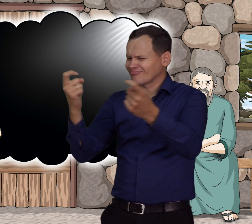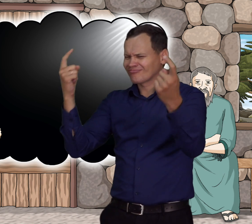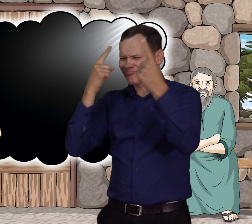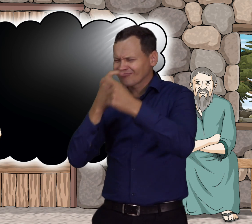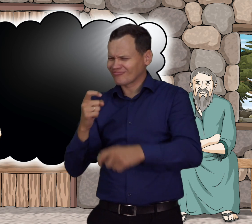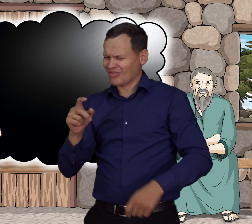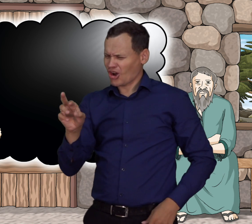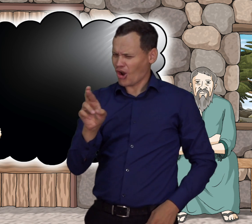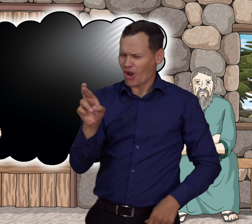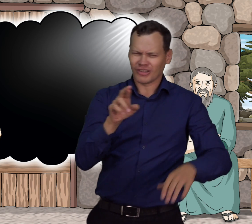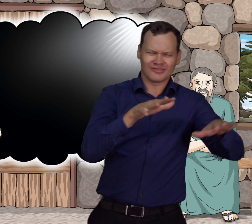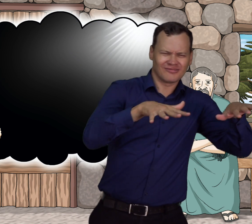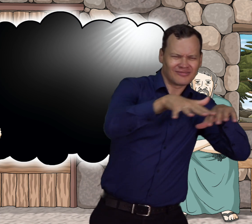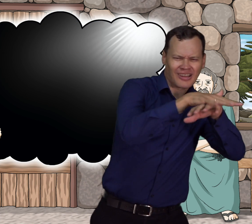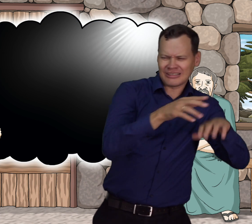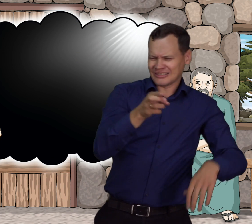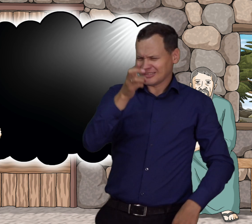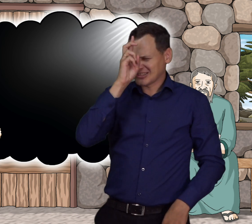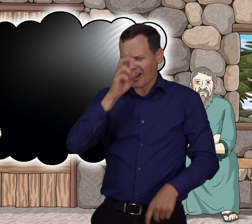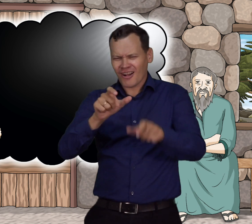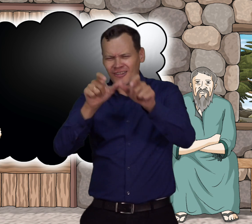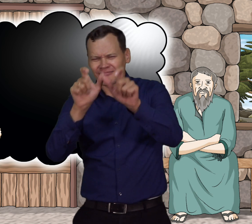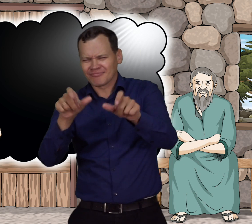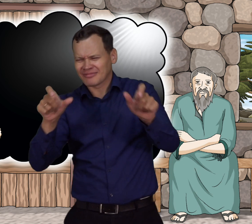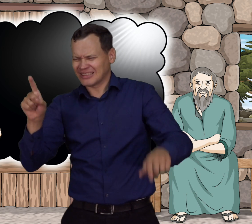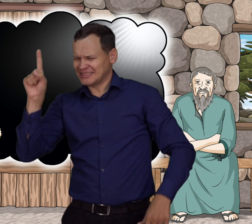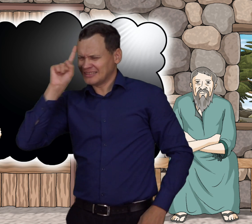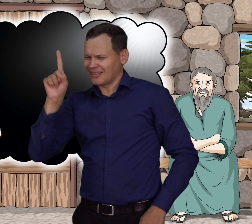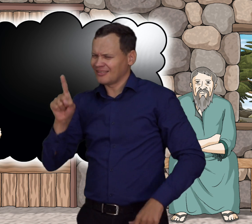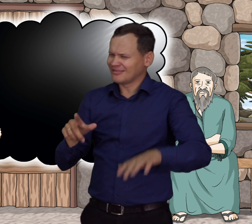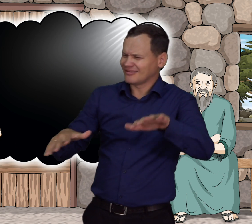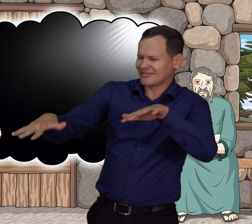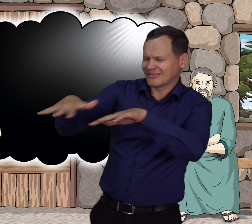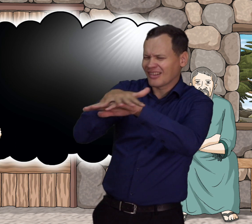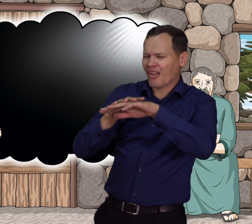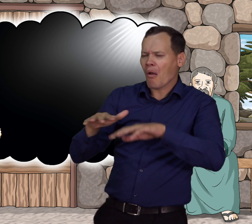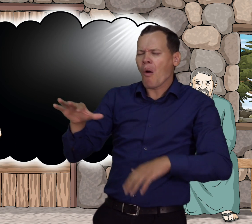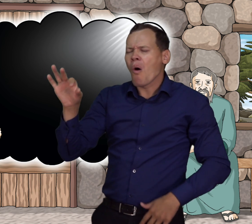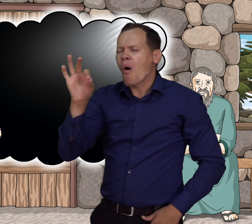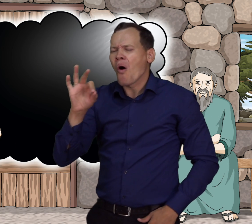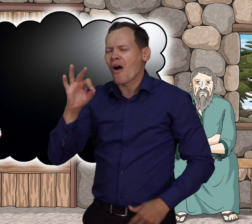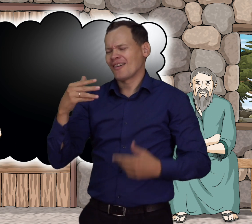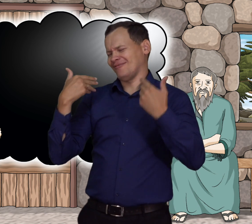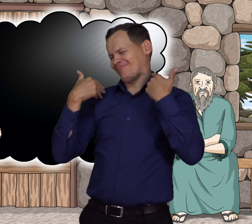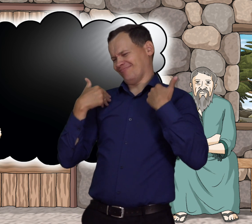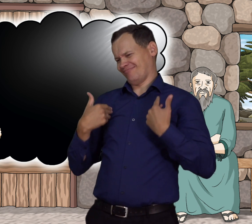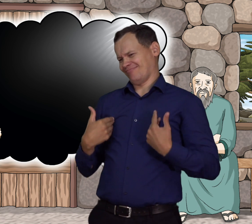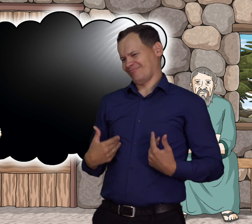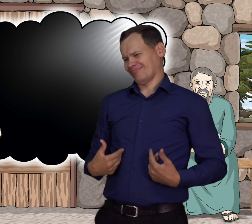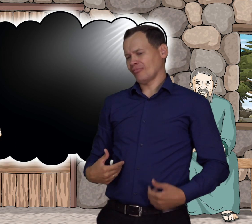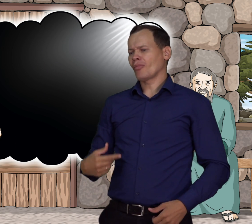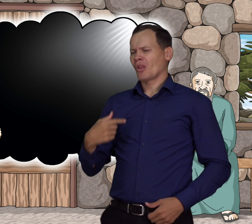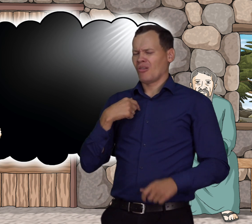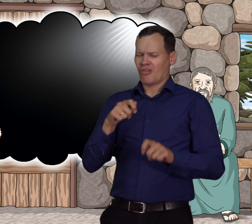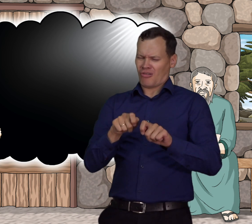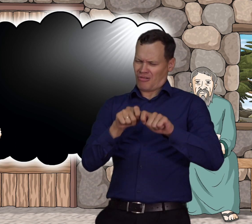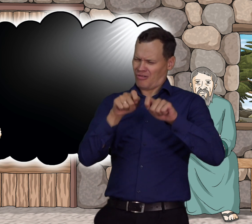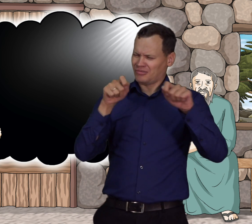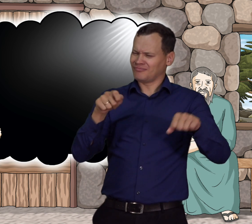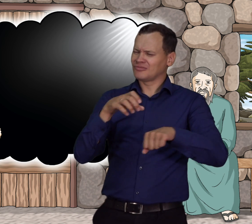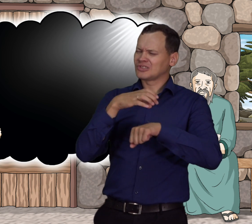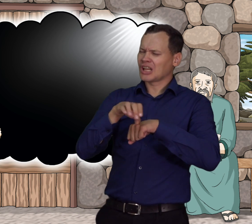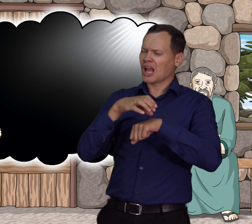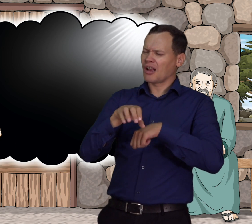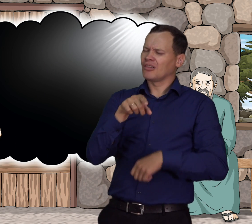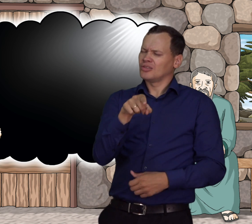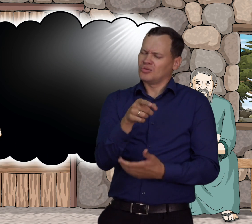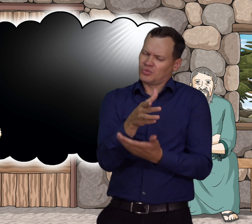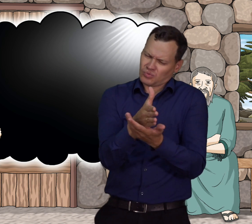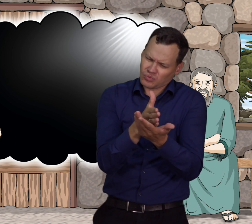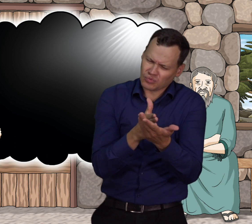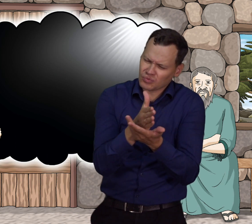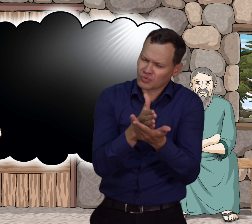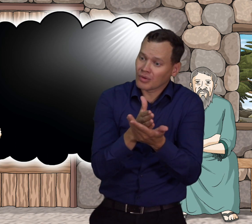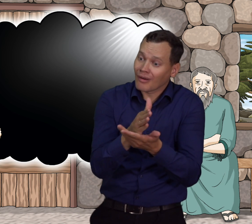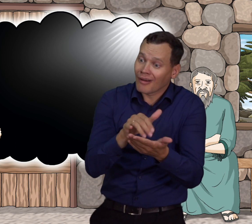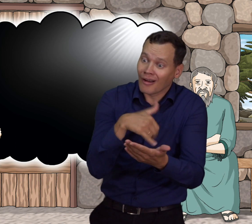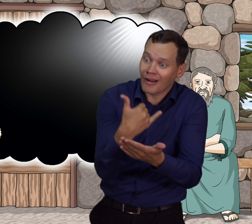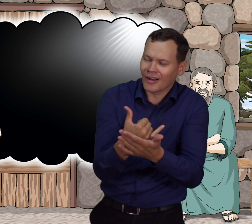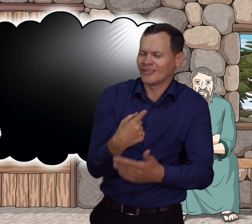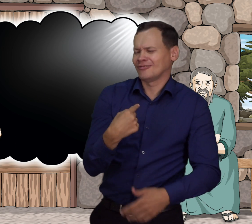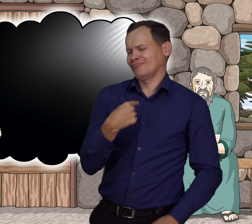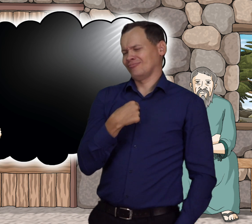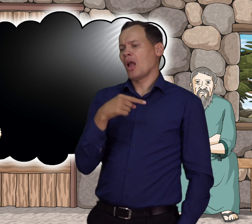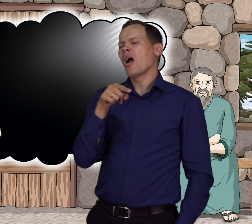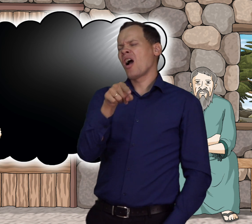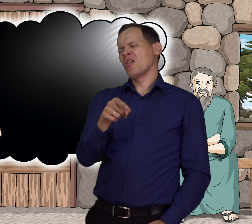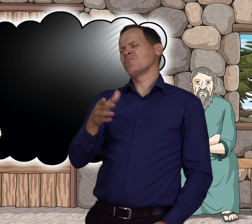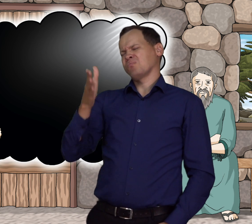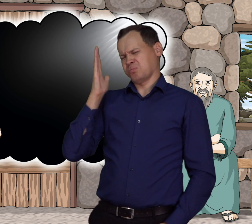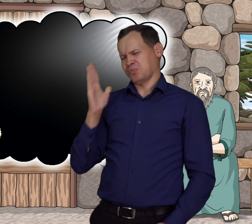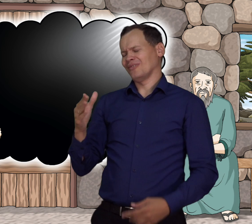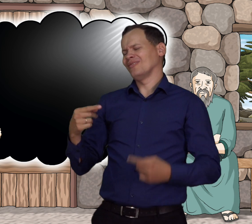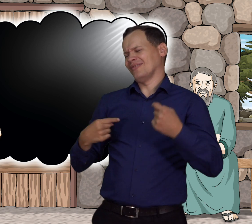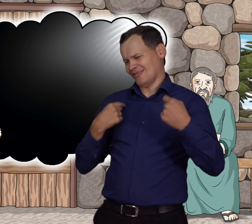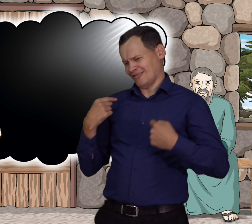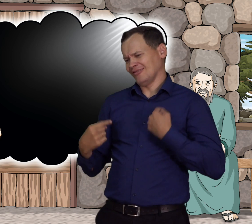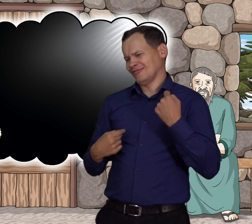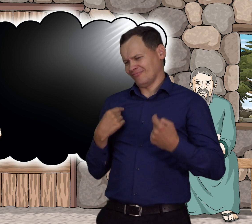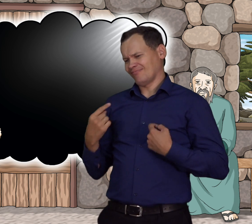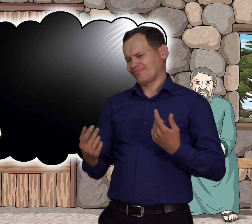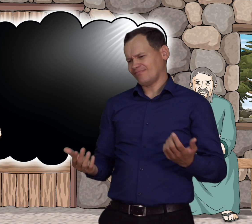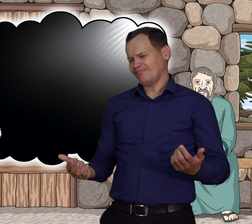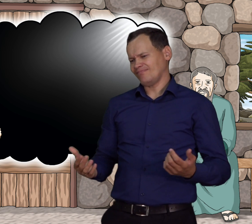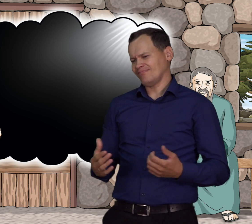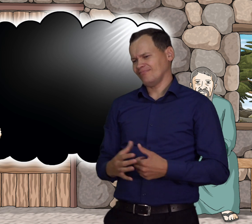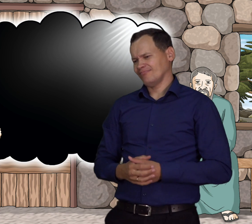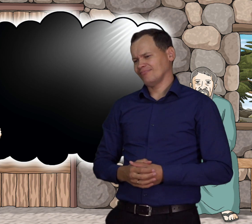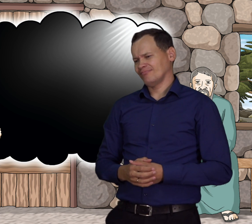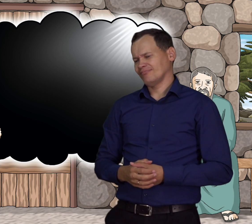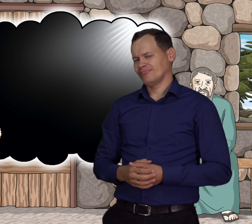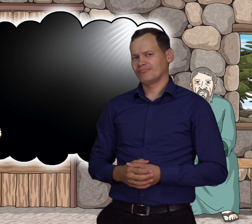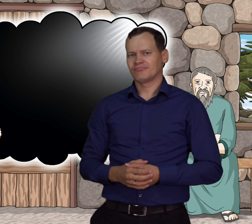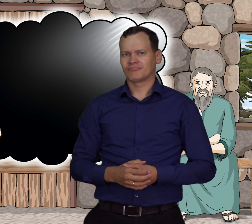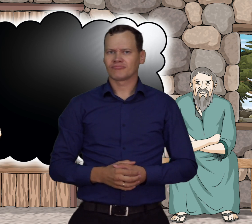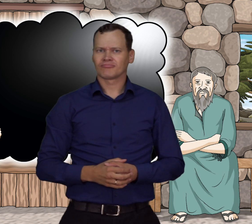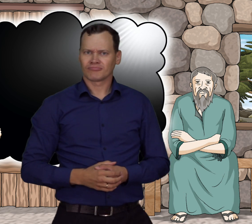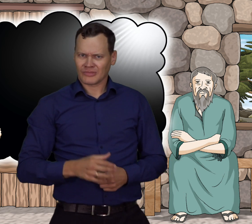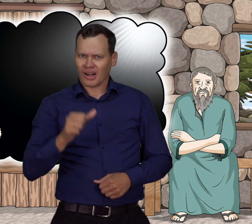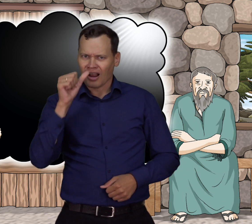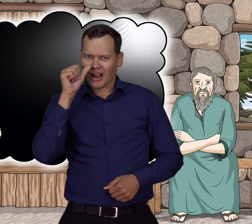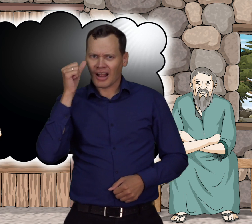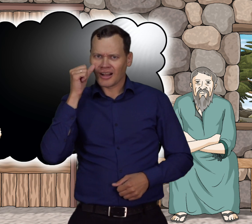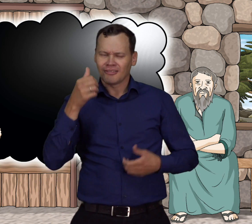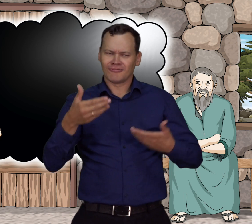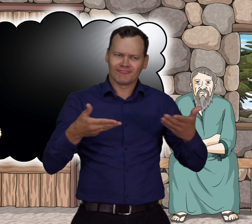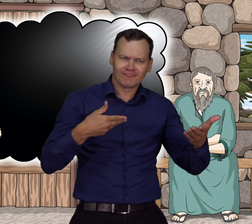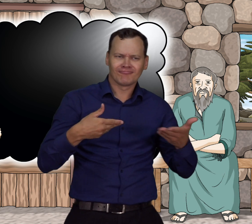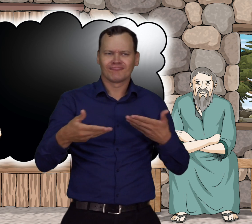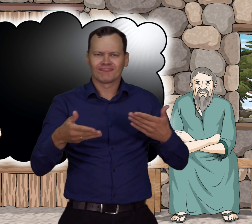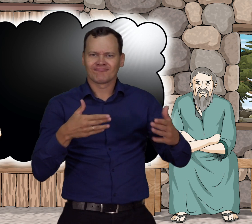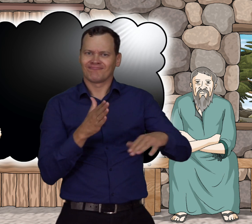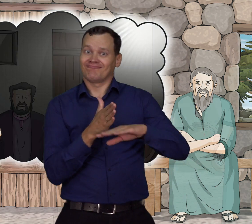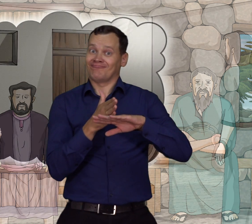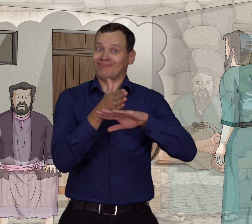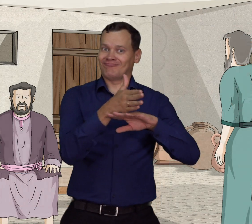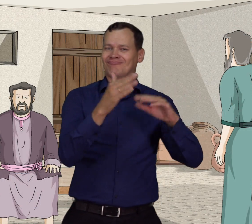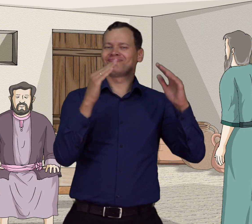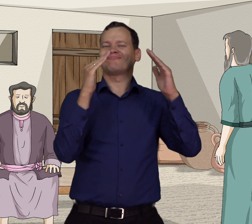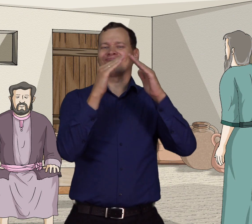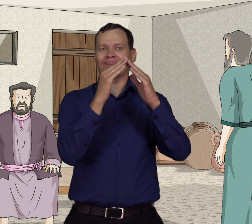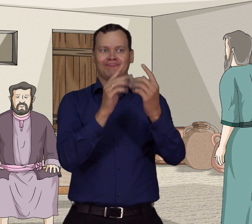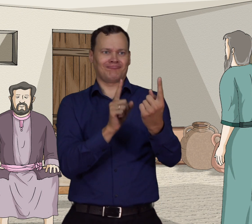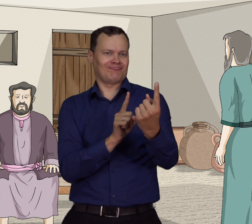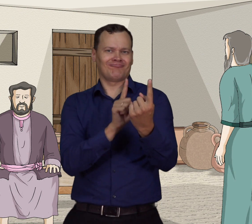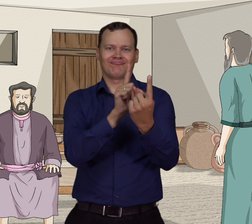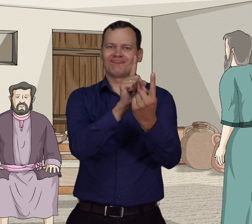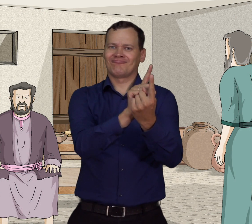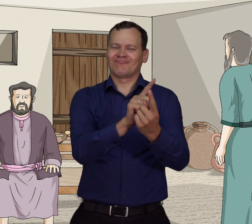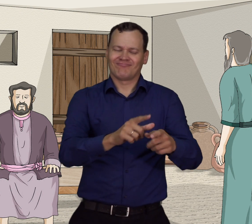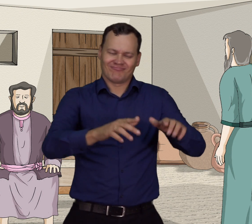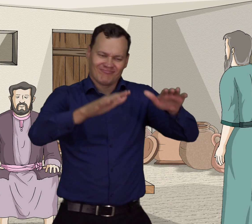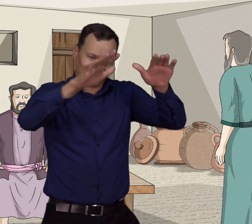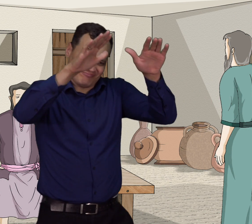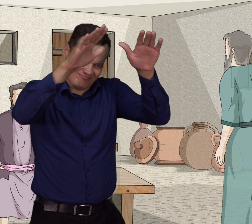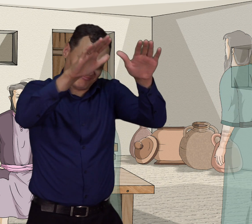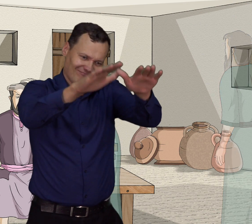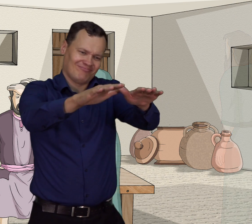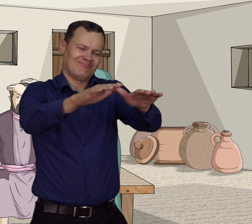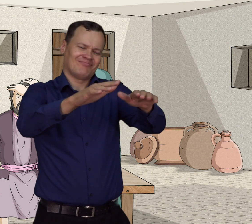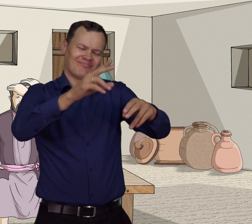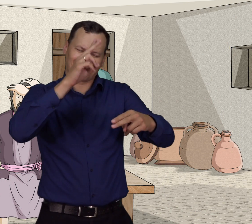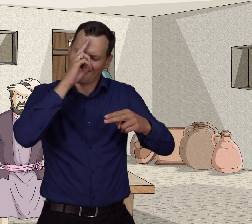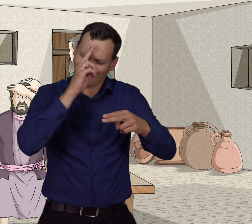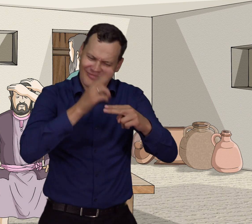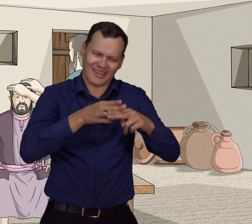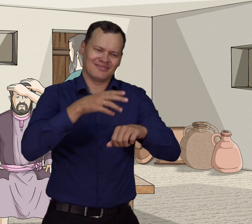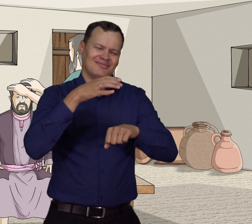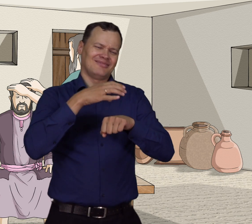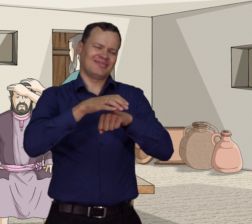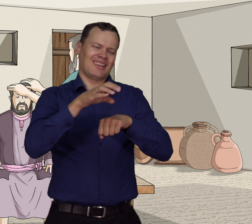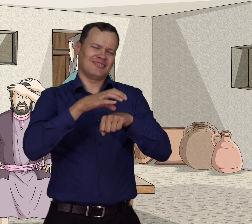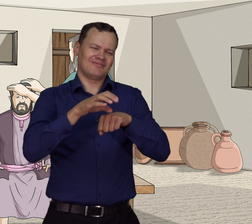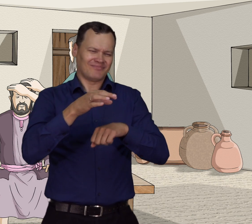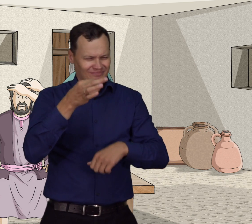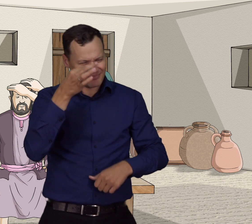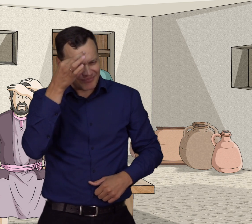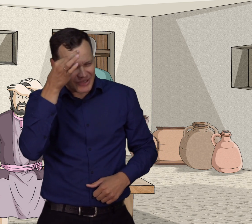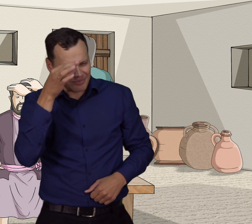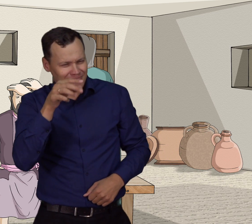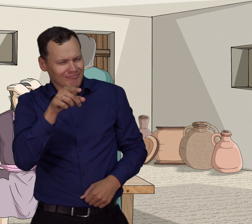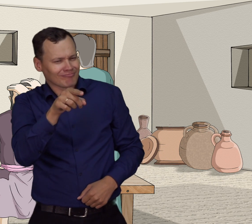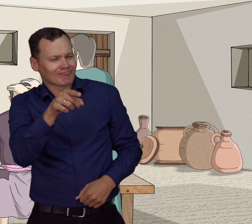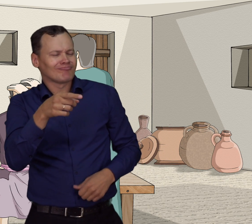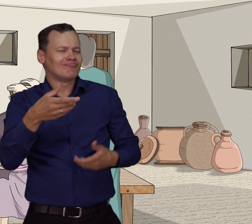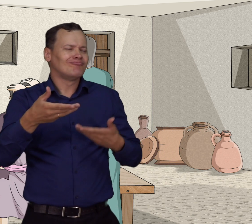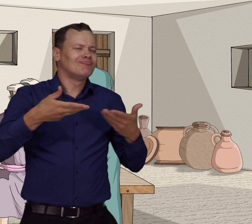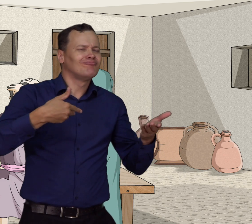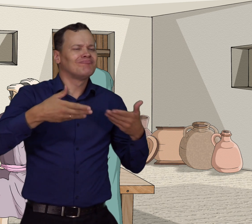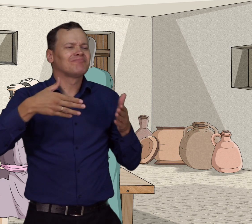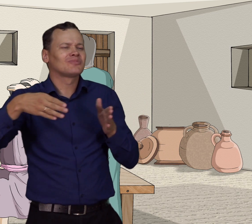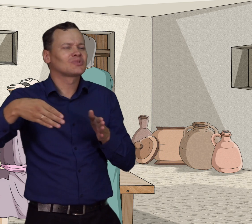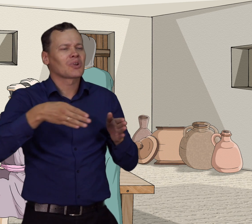I will show him how much he must suffer for My name.” So Ananias went to the house, and when he arrived, he placed his hands on Saul.